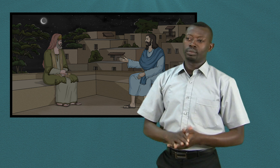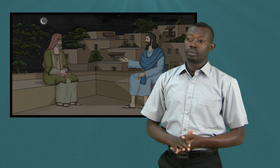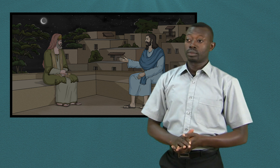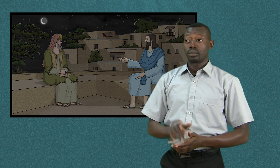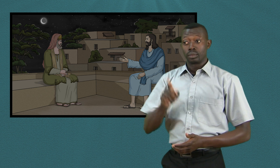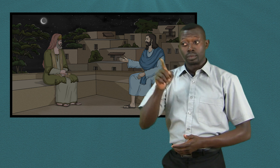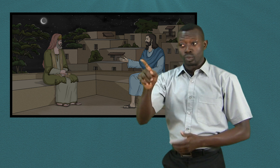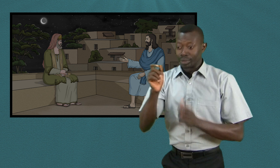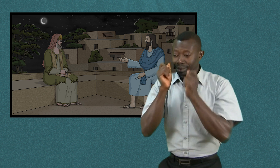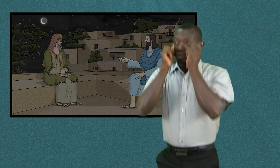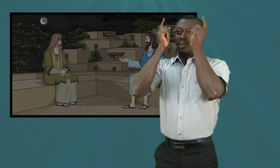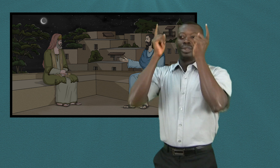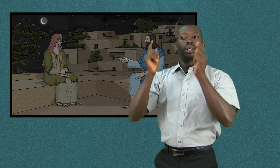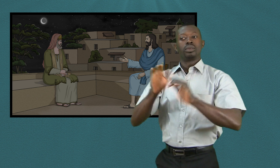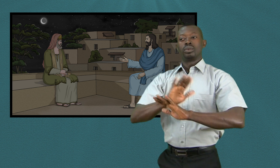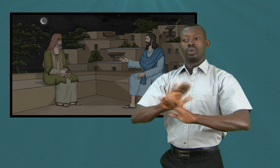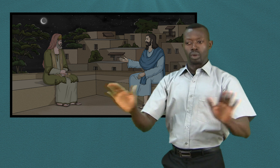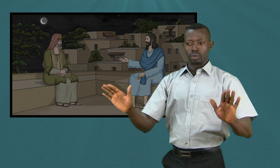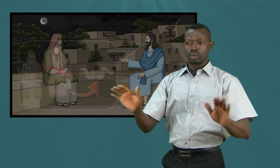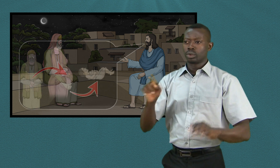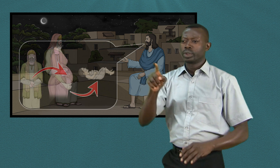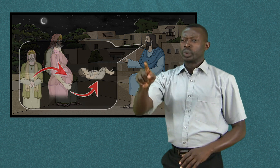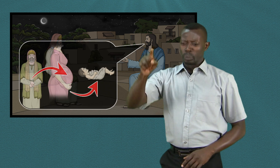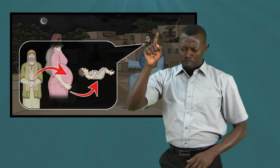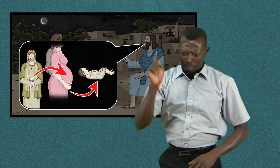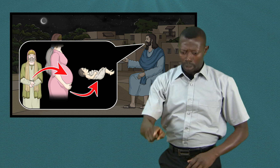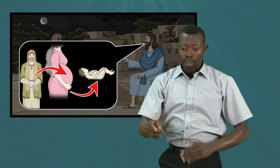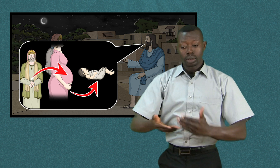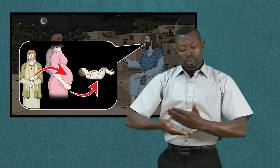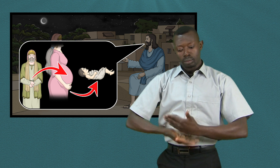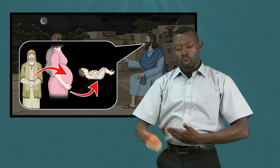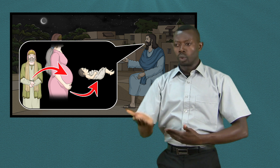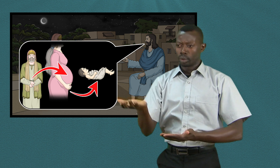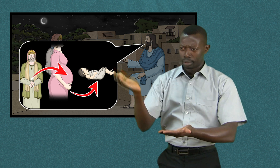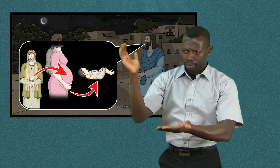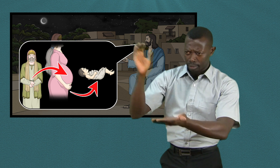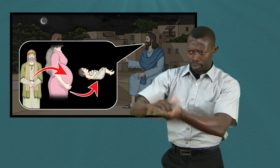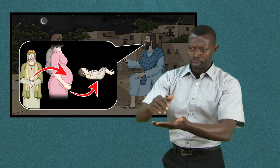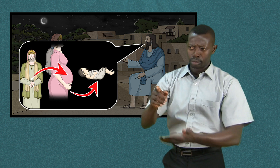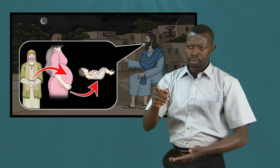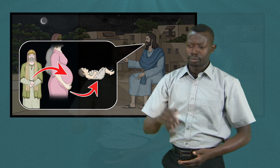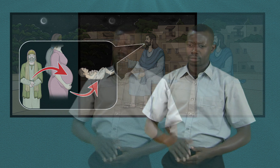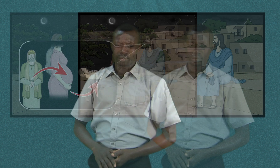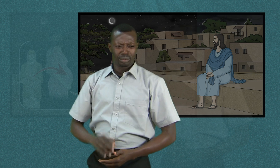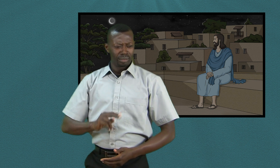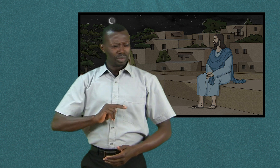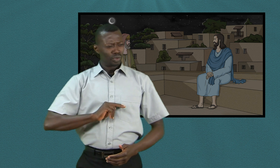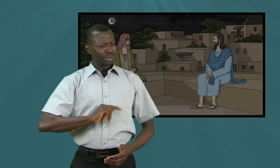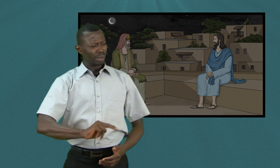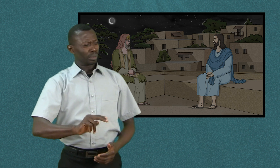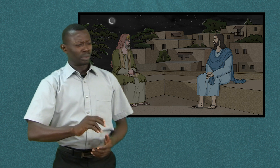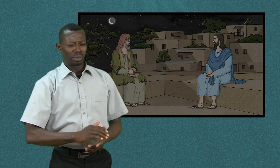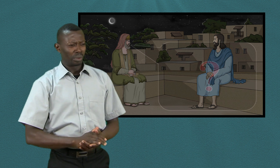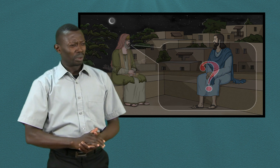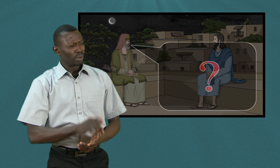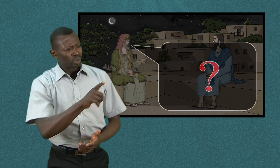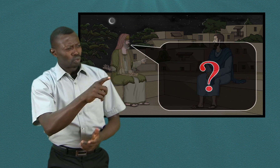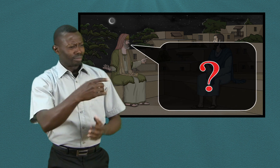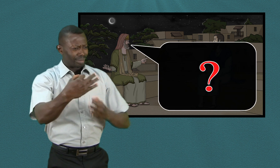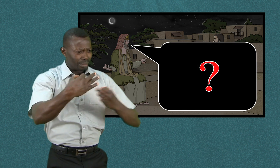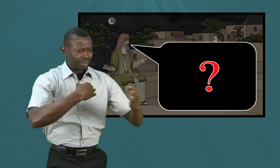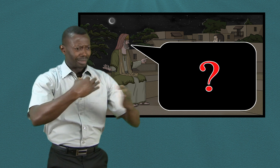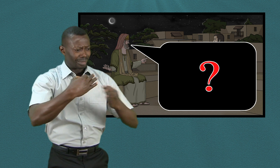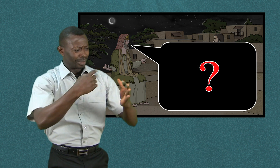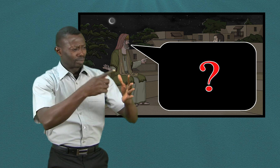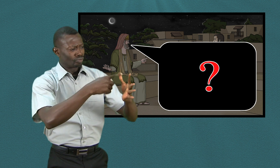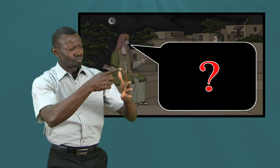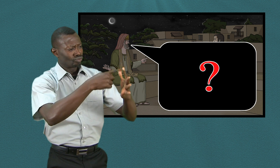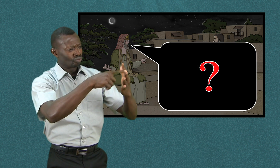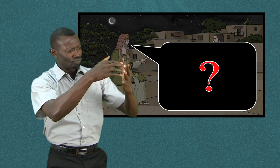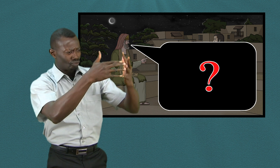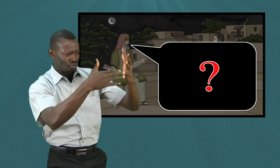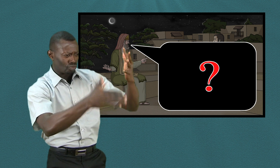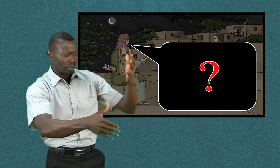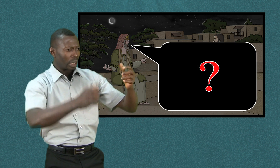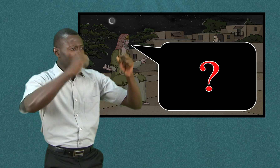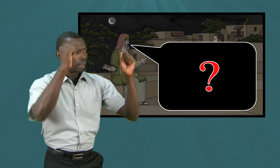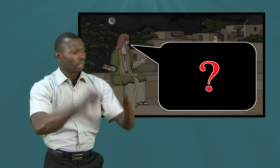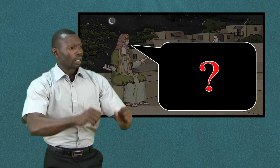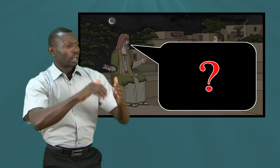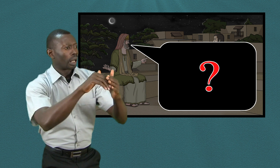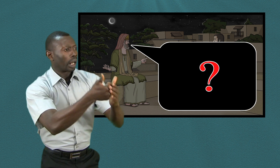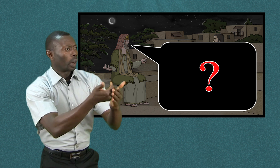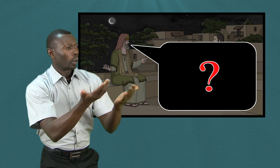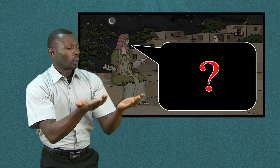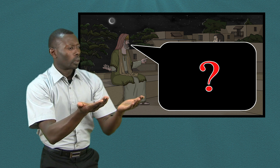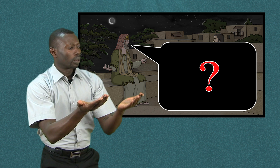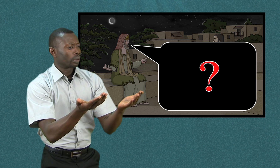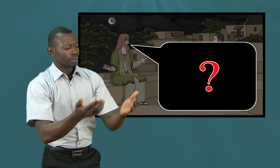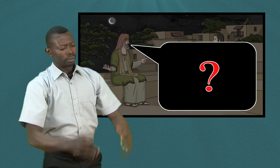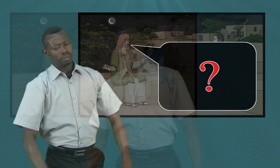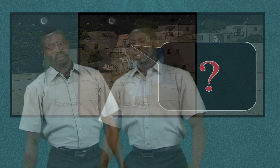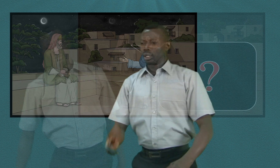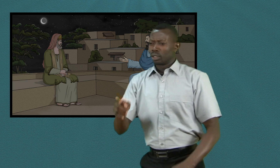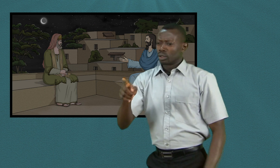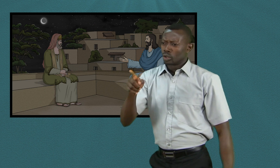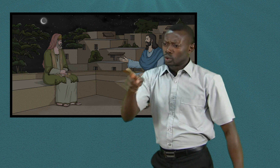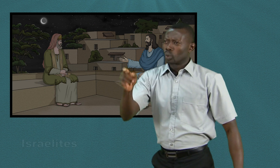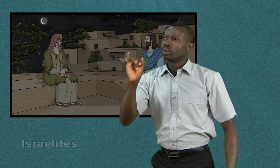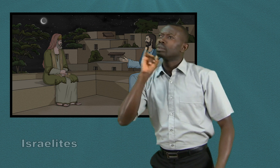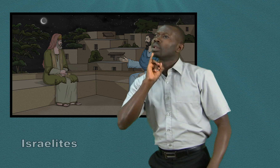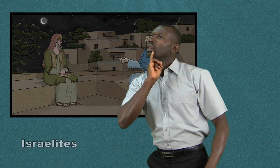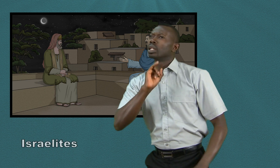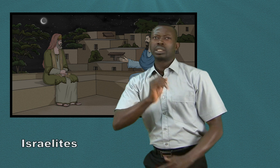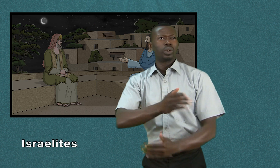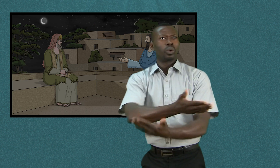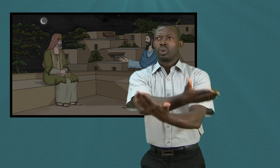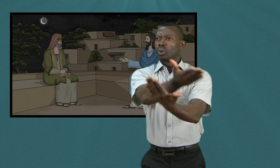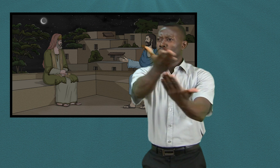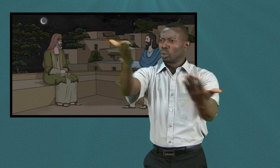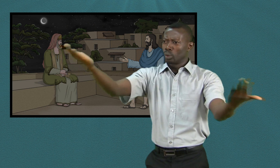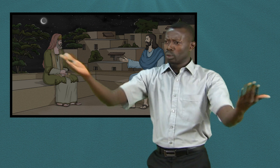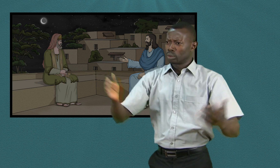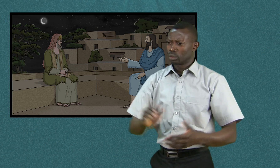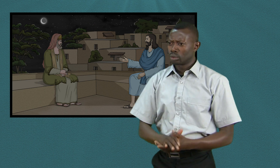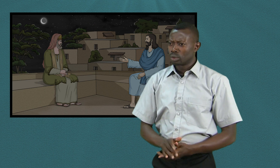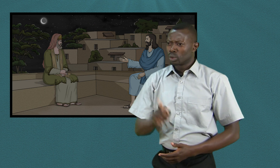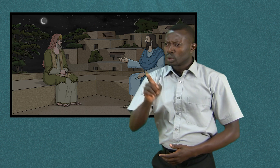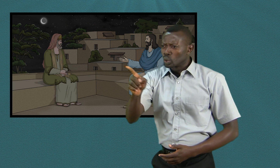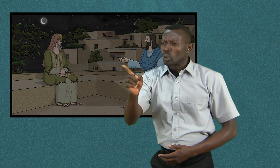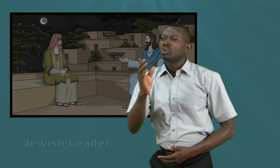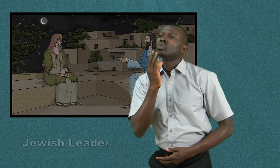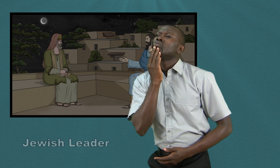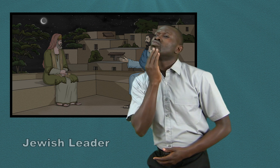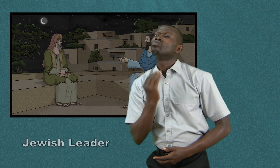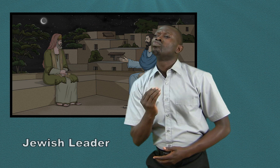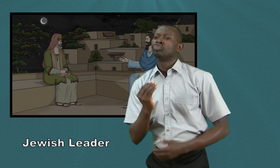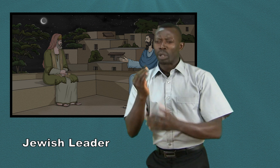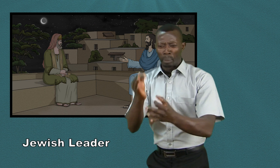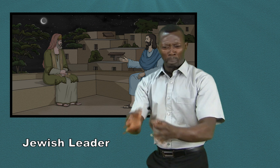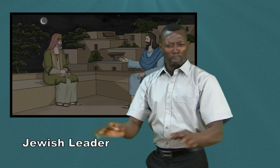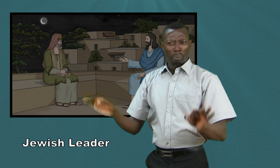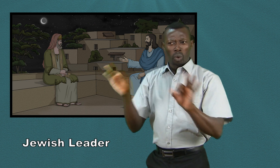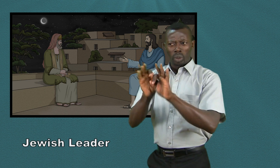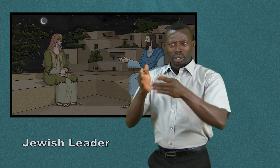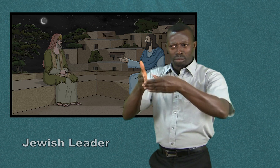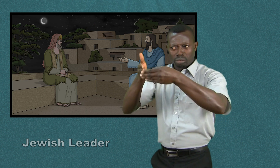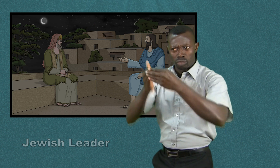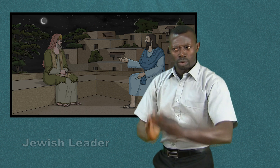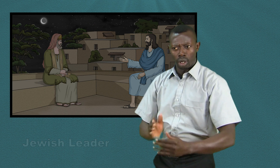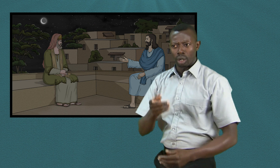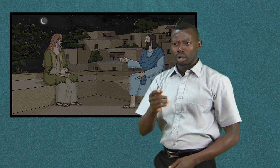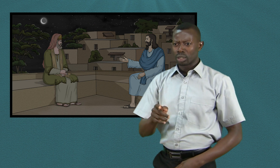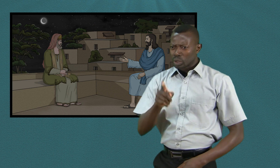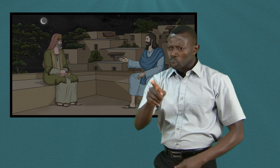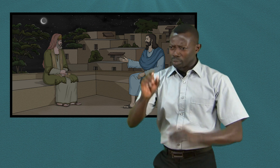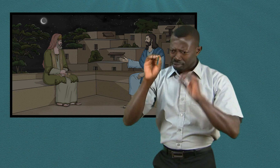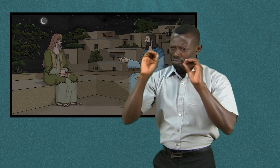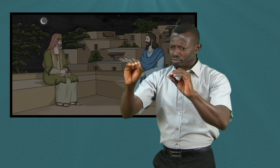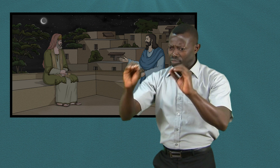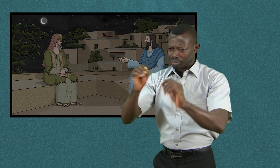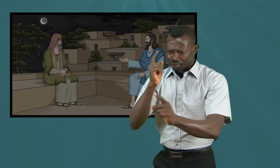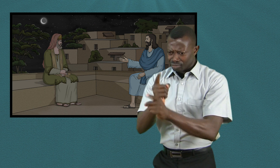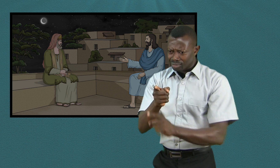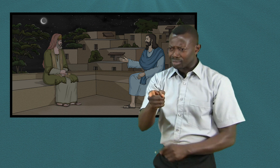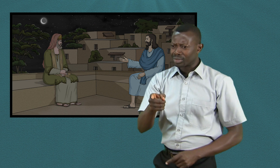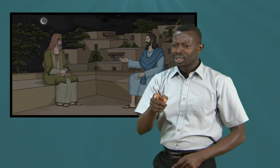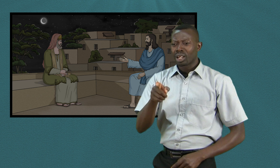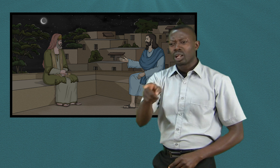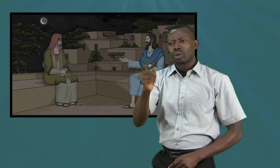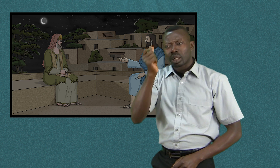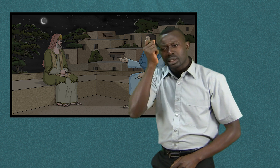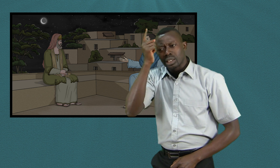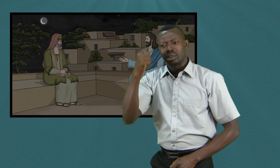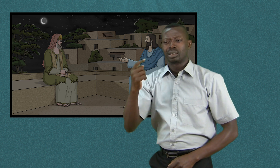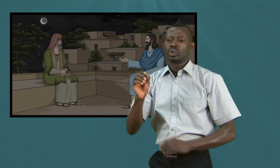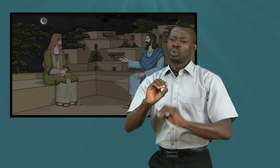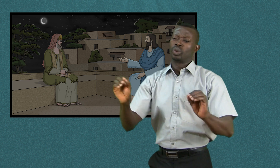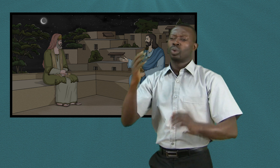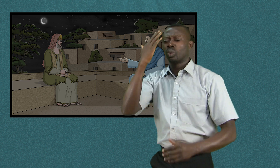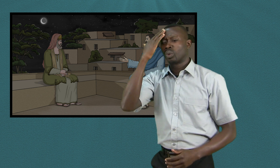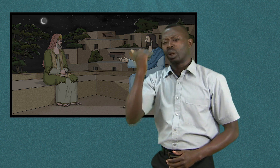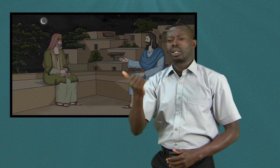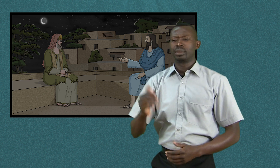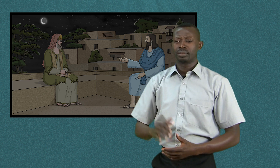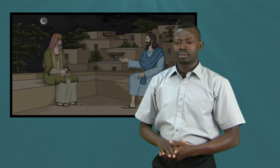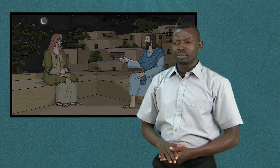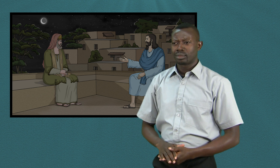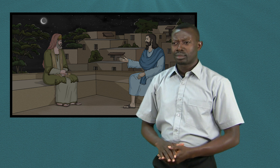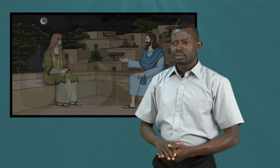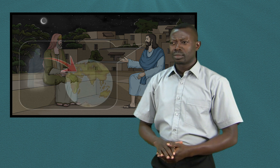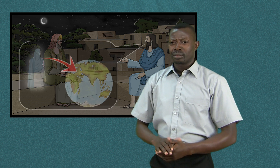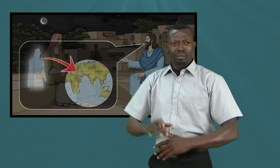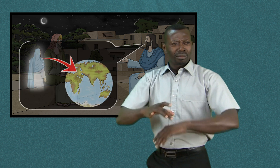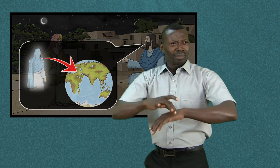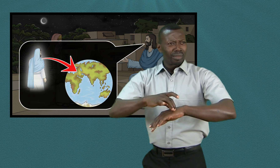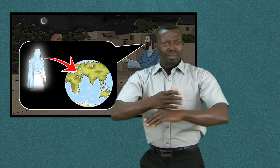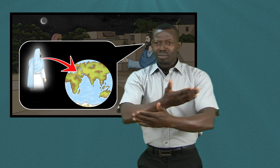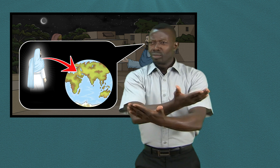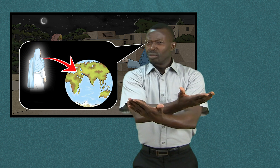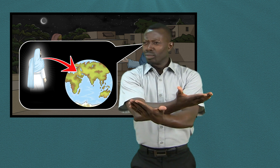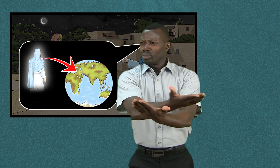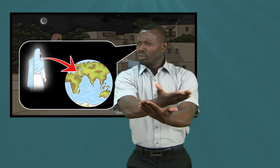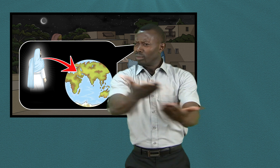Do not be amazed that I said, ‘You must be born again.’ The wind blows where it wishes. You hear its sound, but you do not know where it comes from or where it is going. So it is with everyone born of the Spirit.” “How can this be?” Nicodemus asked. “You are Israel’s teacher,” said Jesus, “and you do not understand these things? Truly, truly, I tell you, we speak of what we know, and we testify to what we have seen, and yet you people do not accept our testimony. If I have told you about earthly things and you do not believe, how will you believe if I tell you about heavenly things?